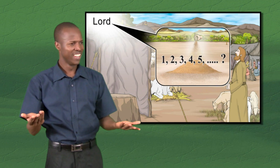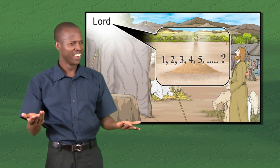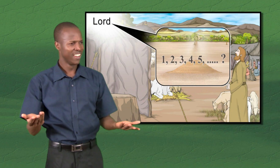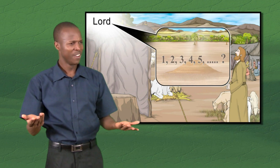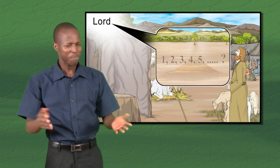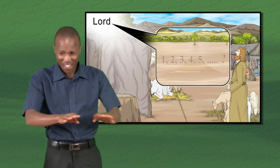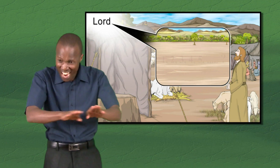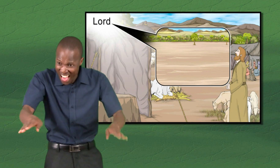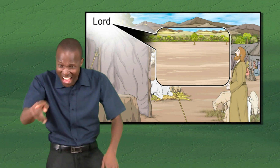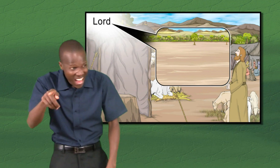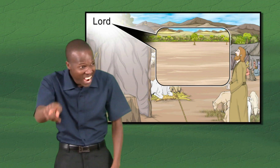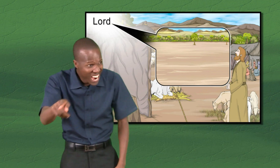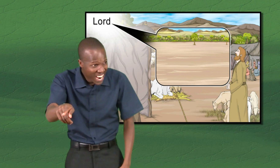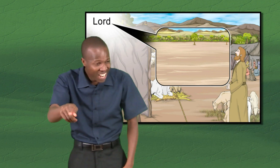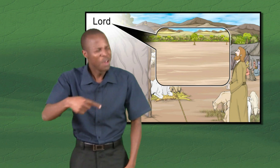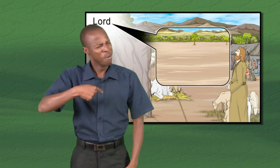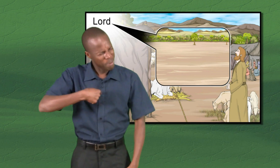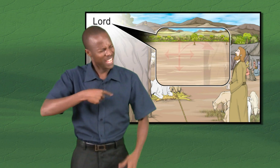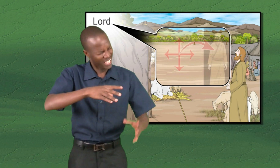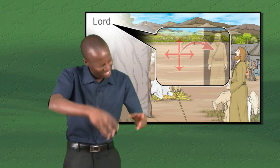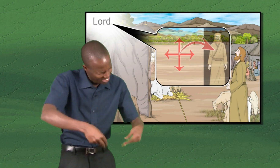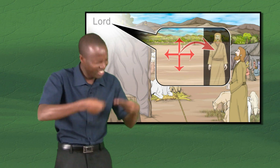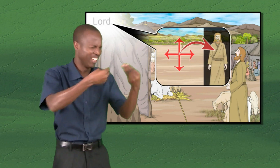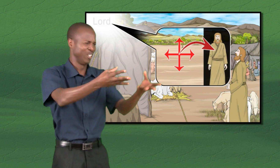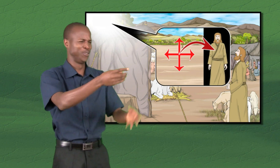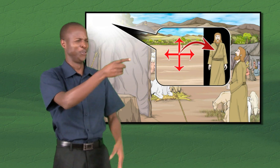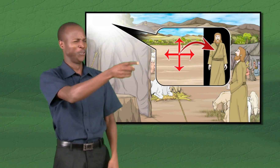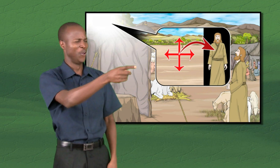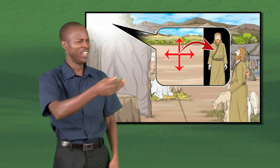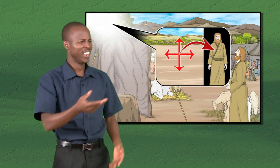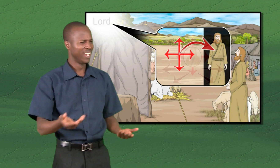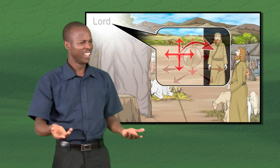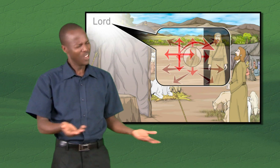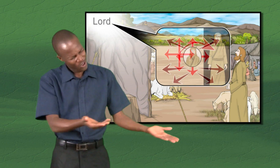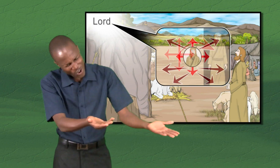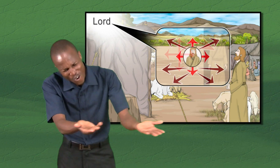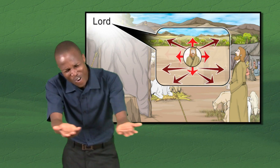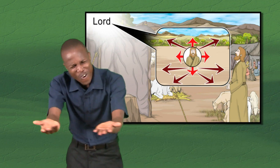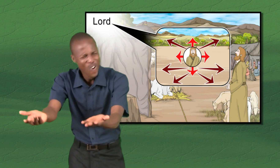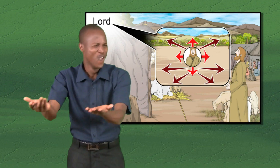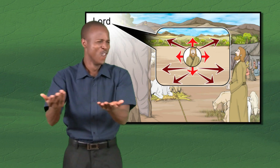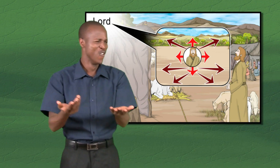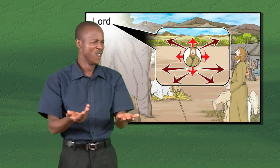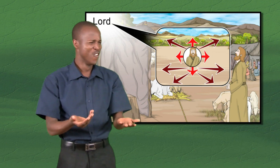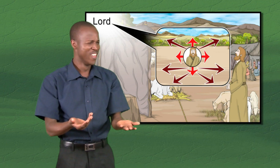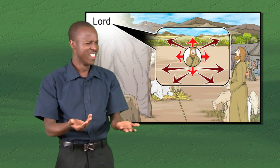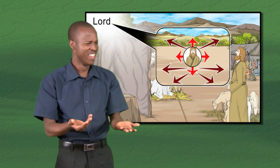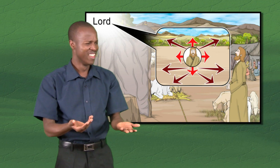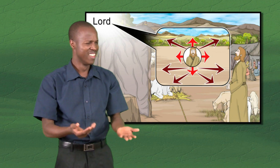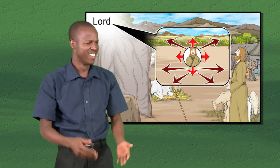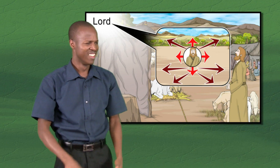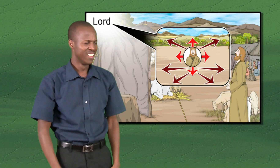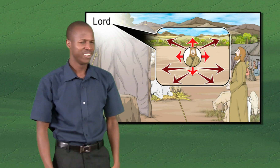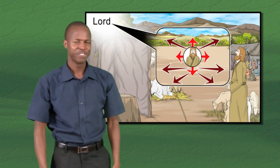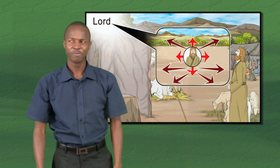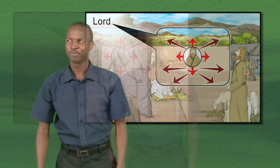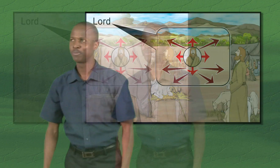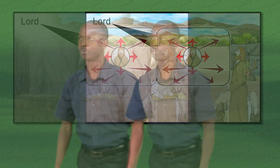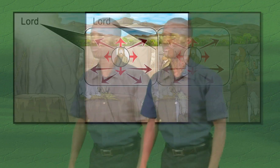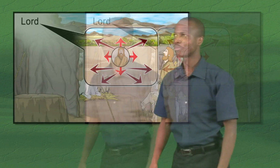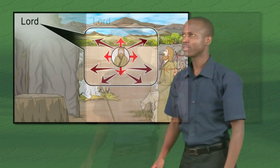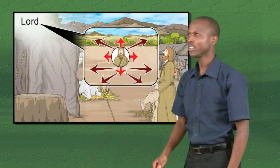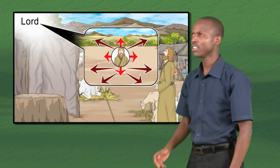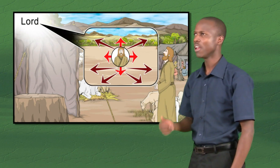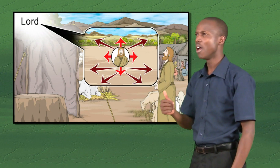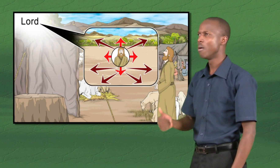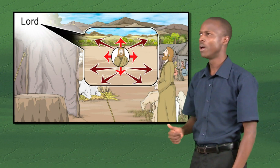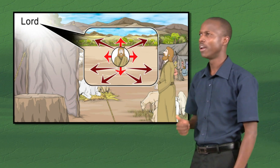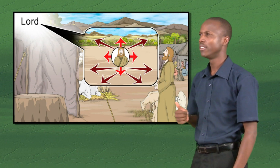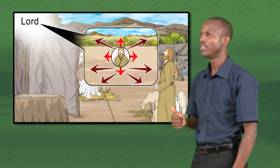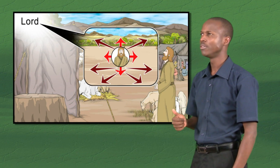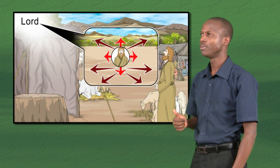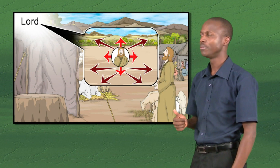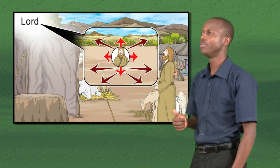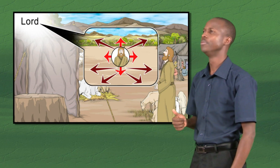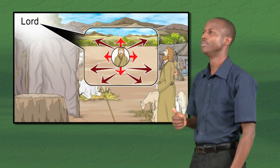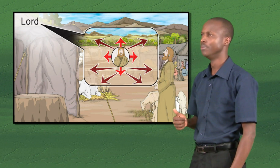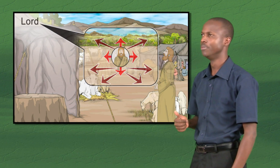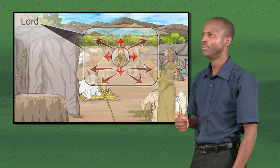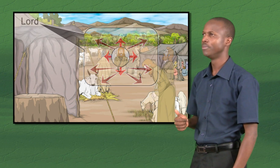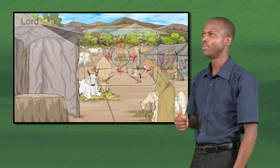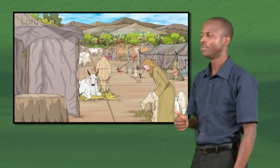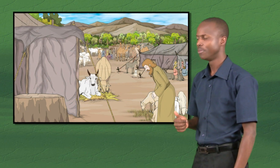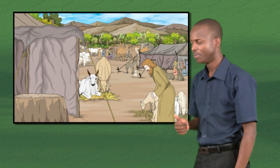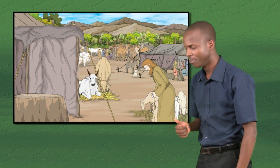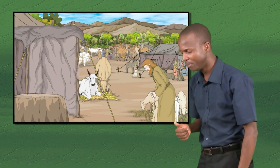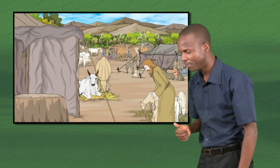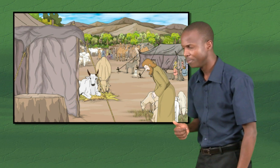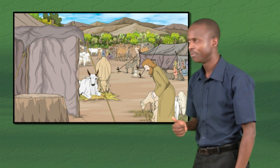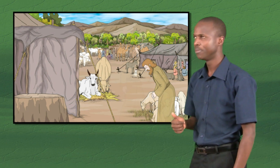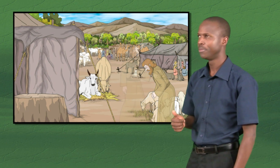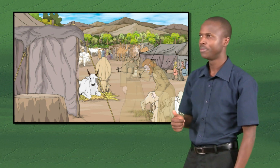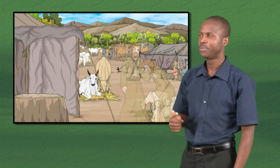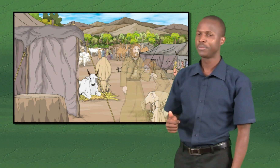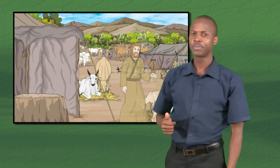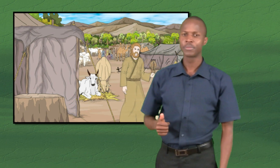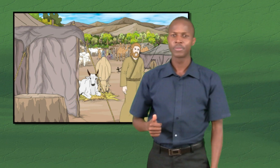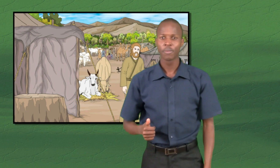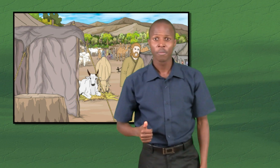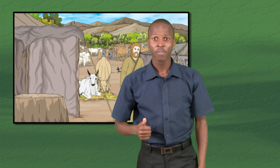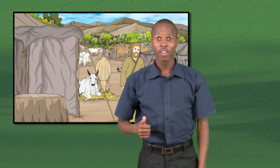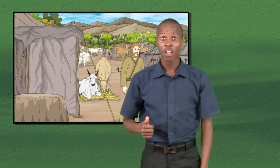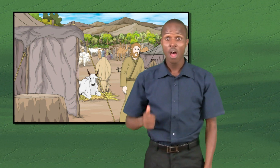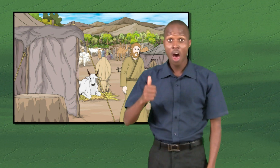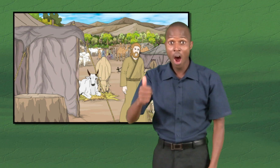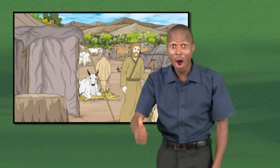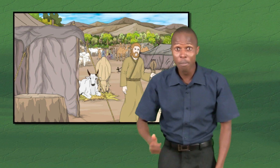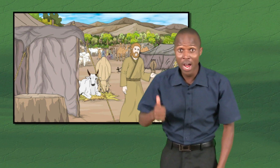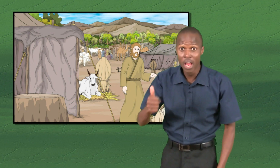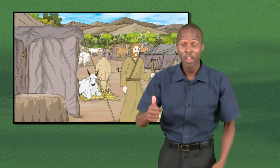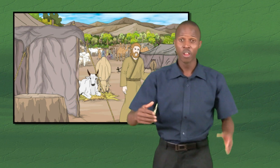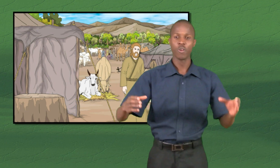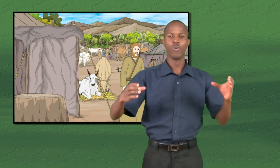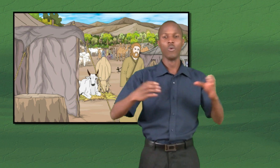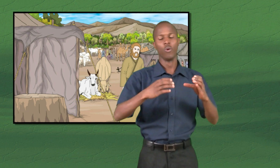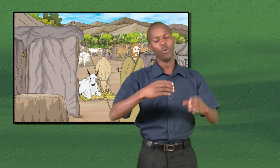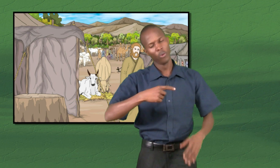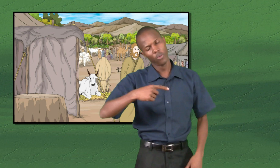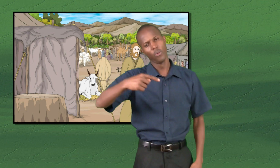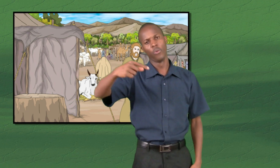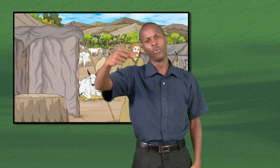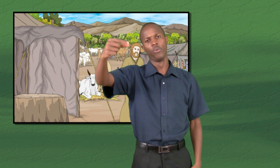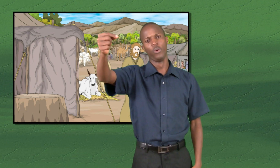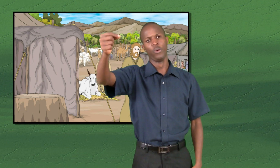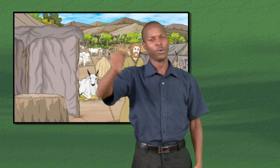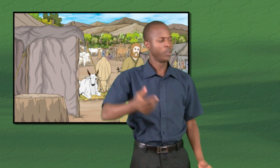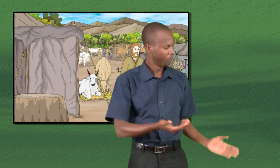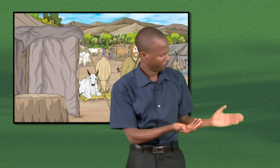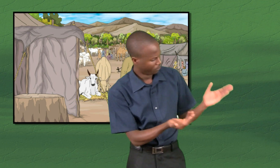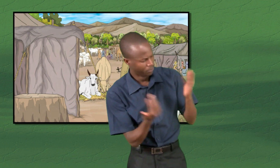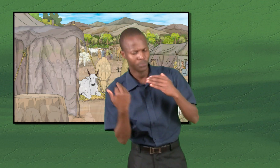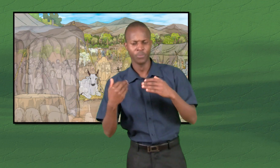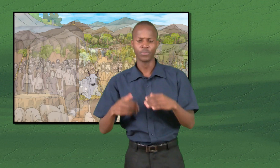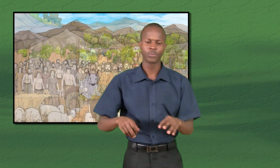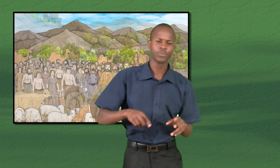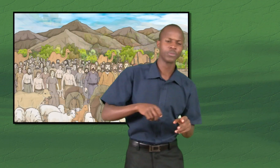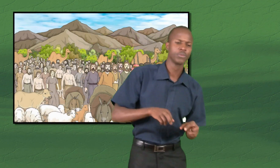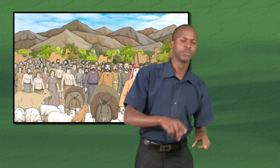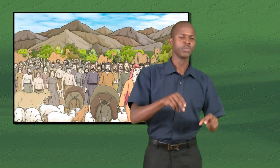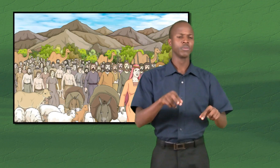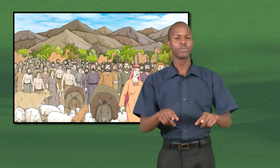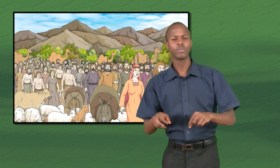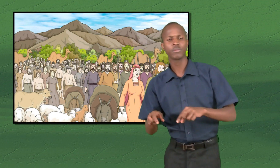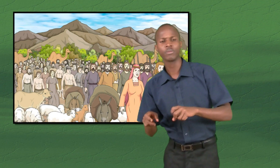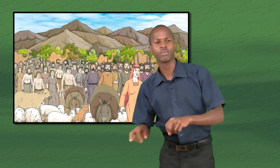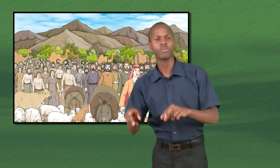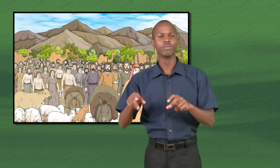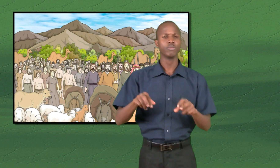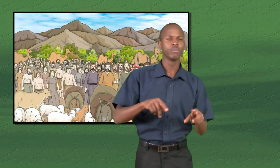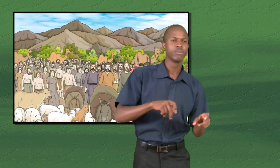Get up and walk around the land, through its length and breadth, for I will give it to you.”